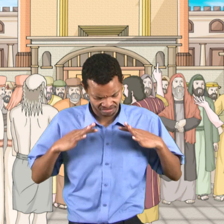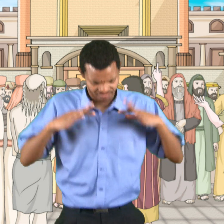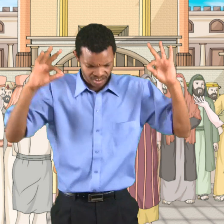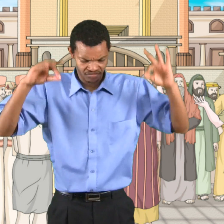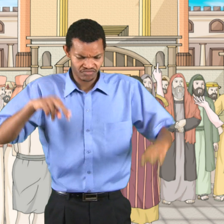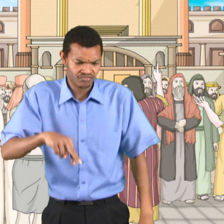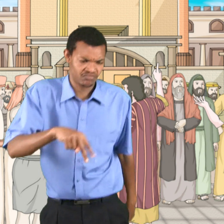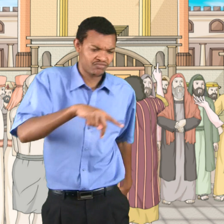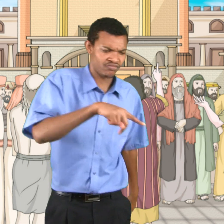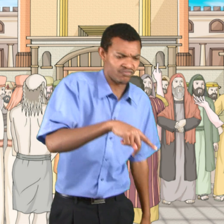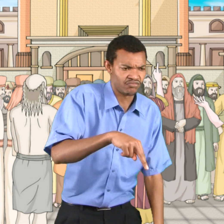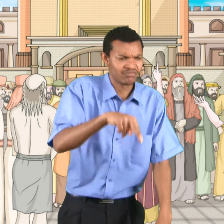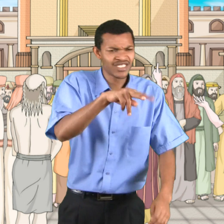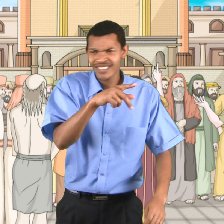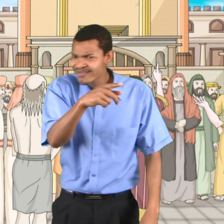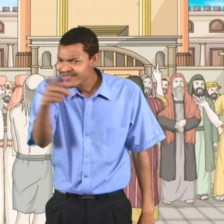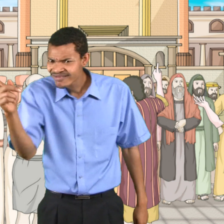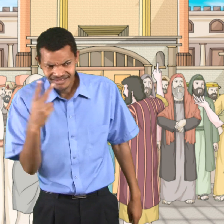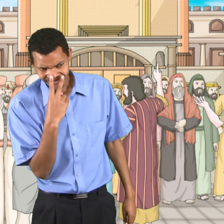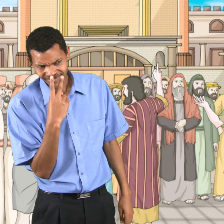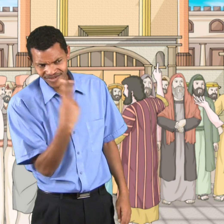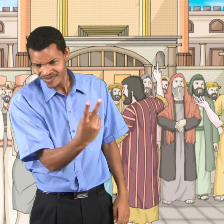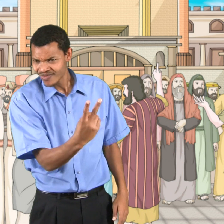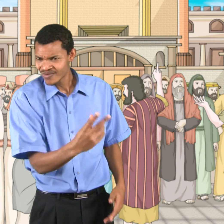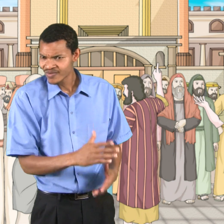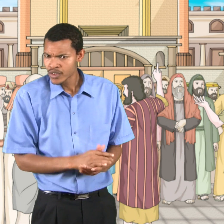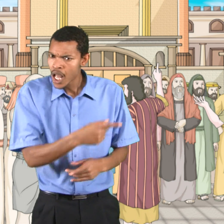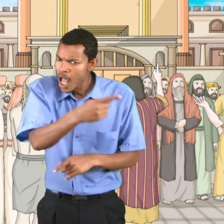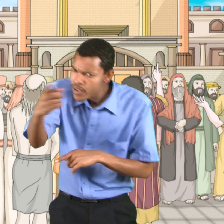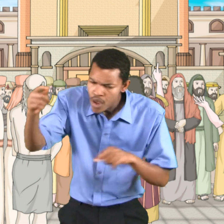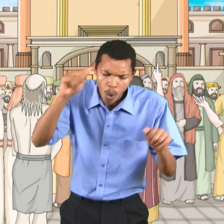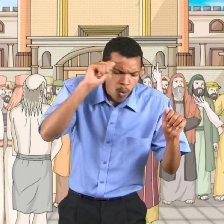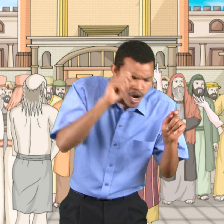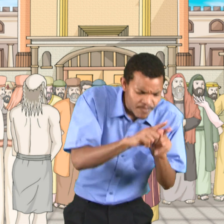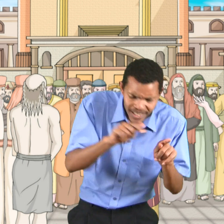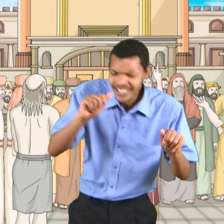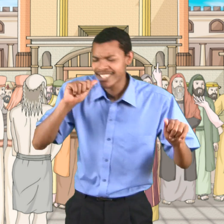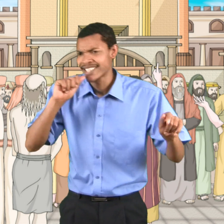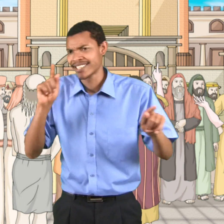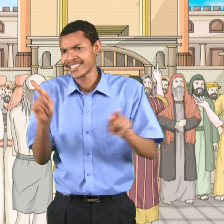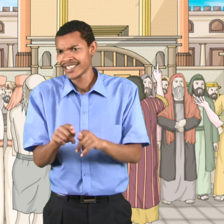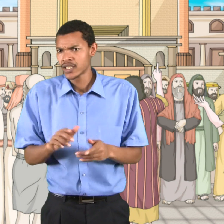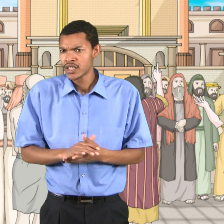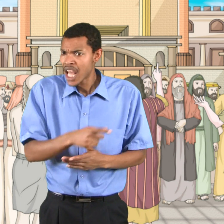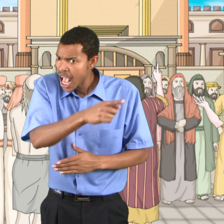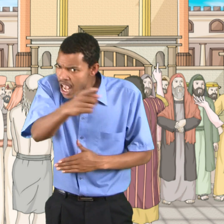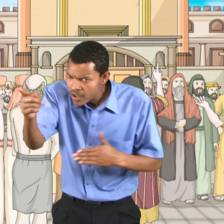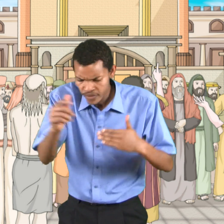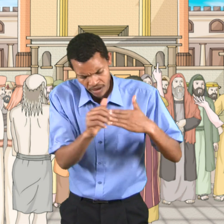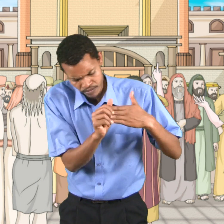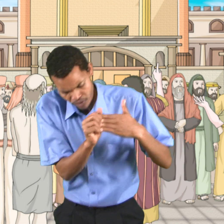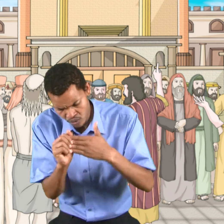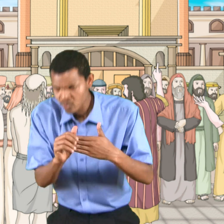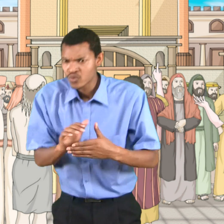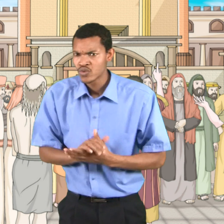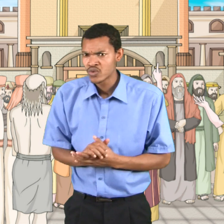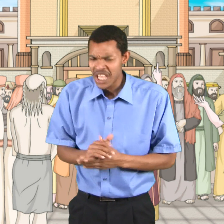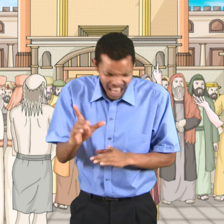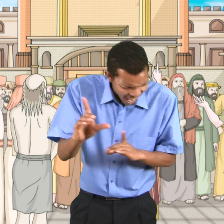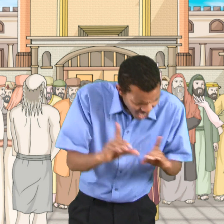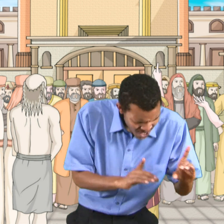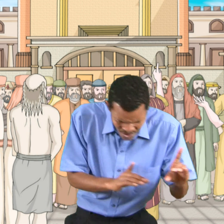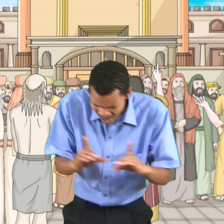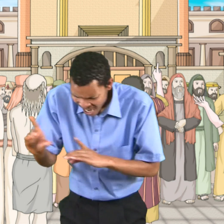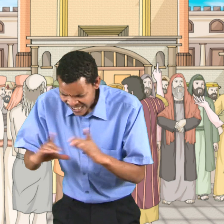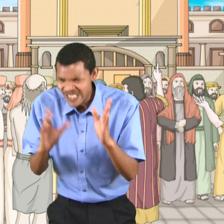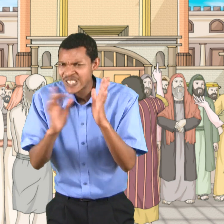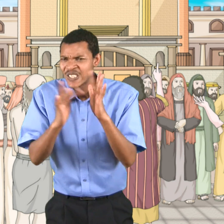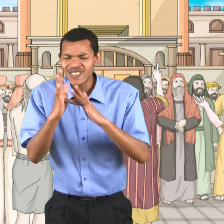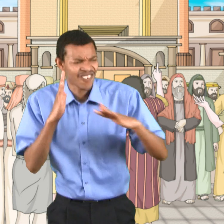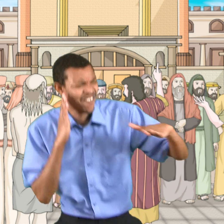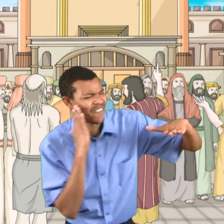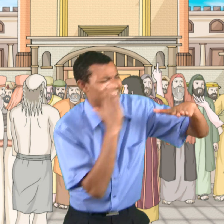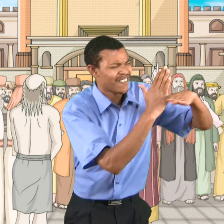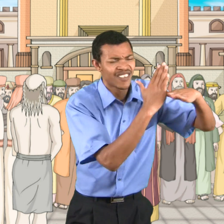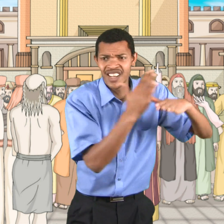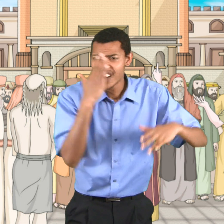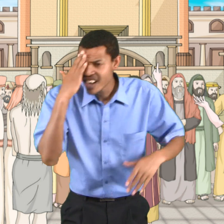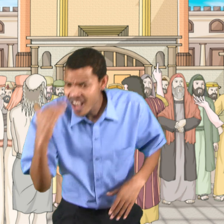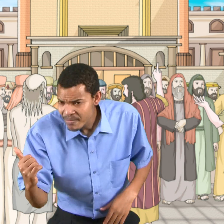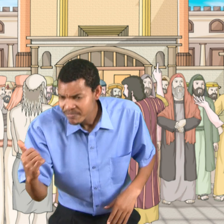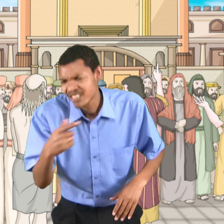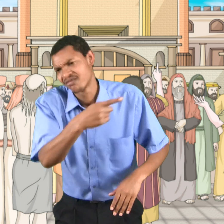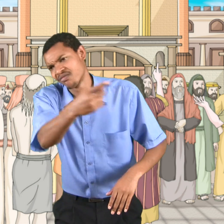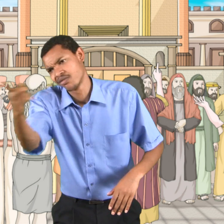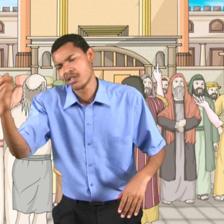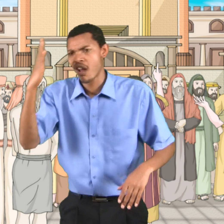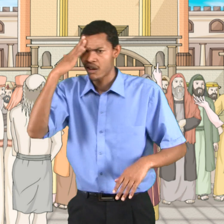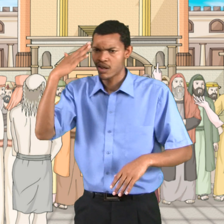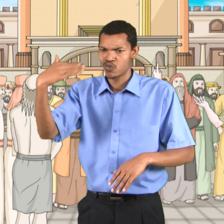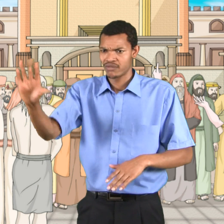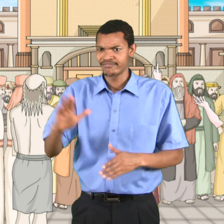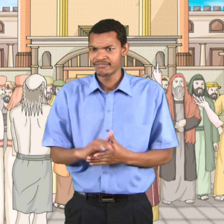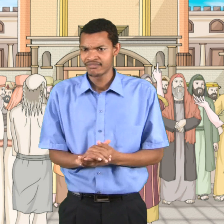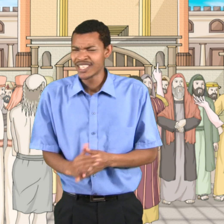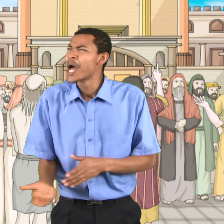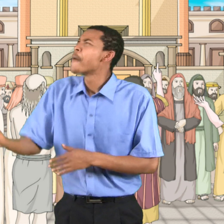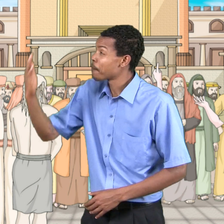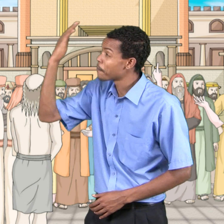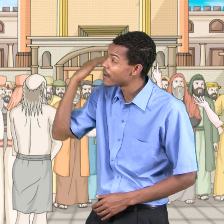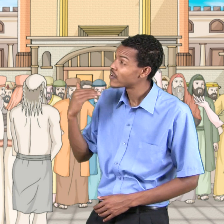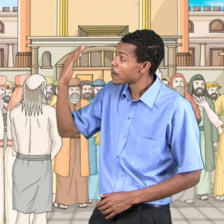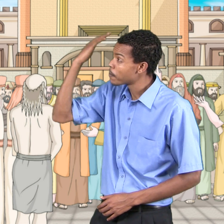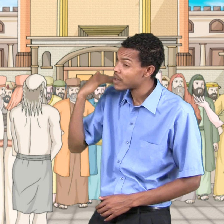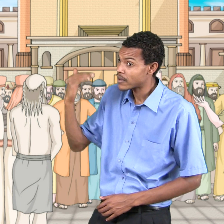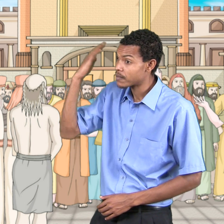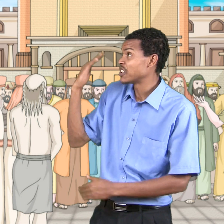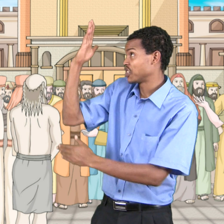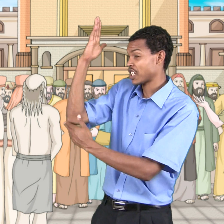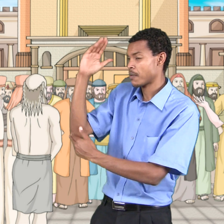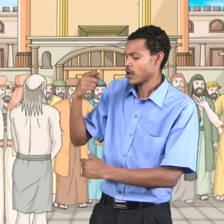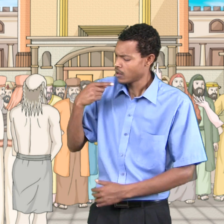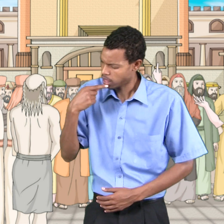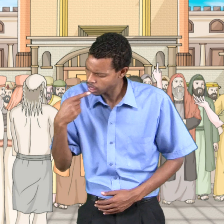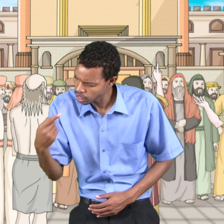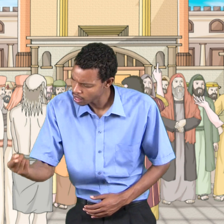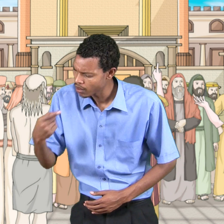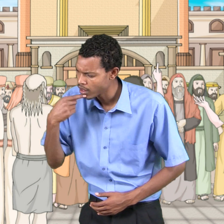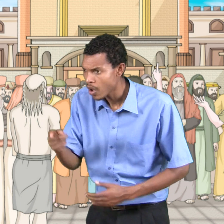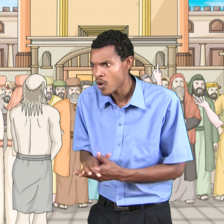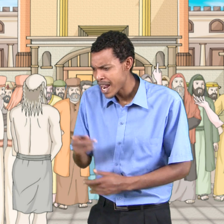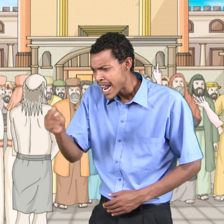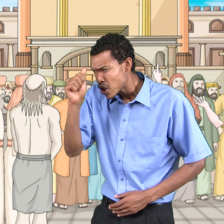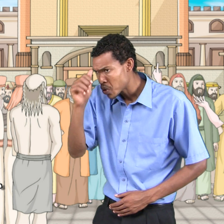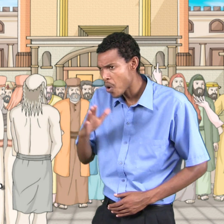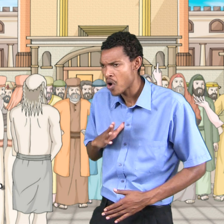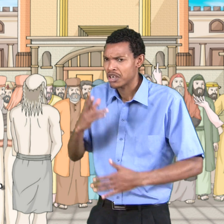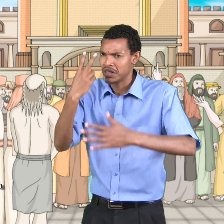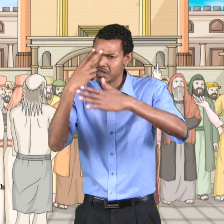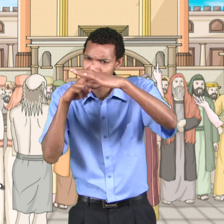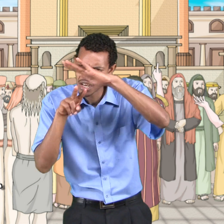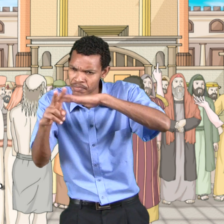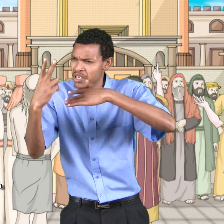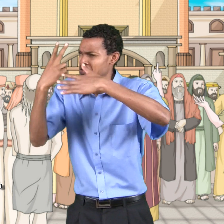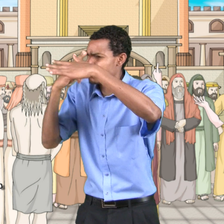And now, brothers, I know that you acted in ignorance, as did your leaders.